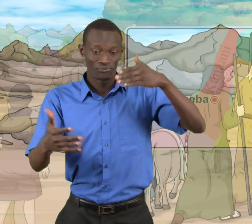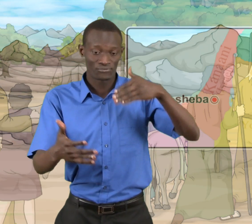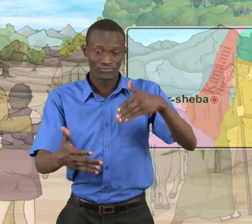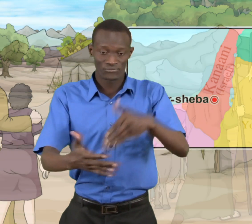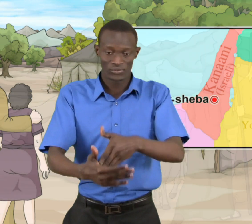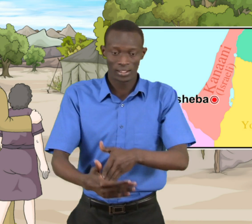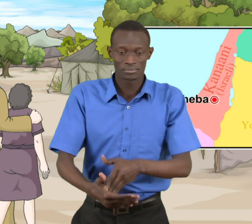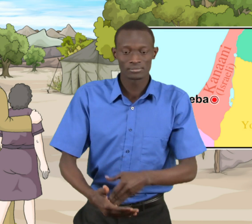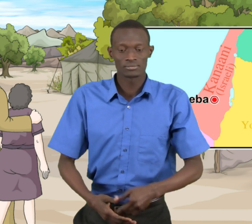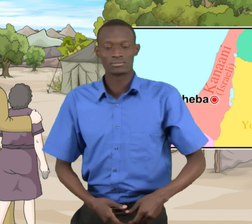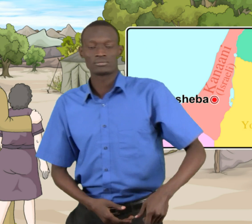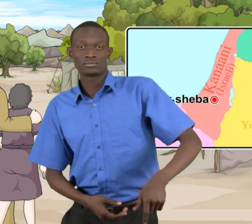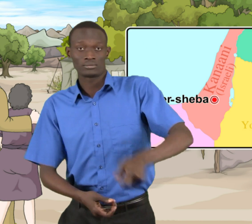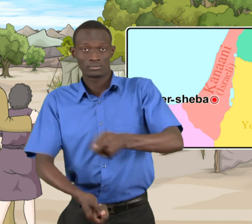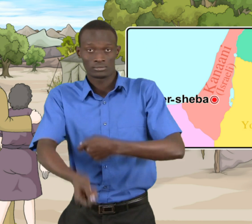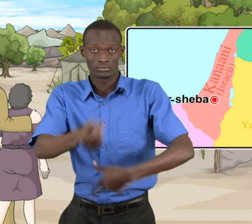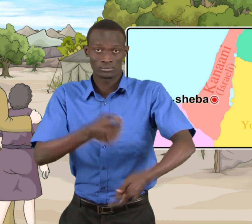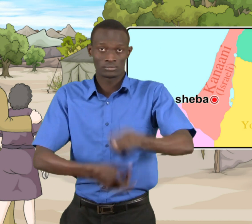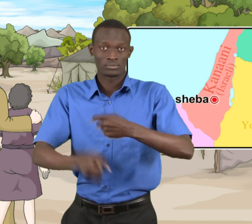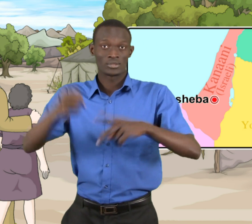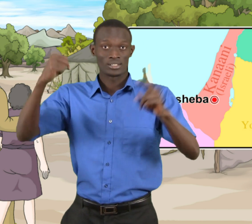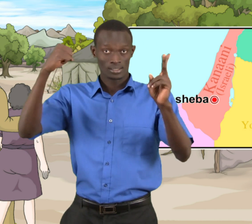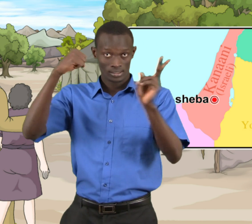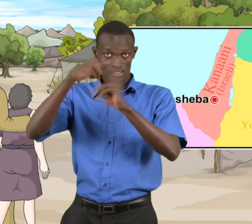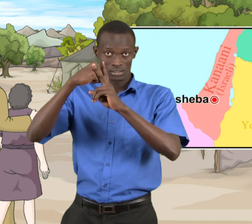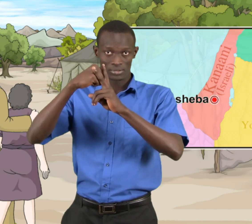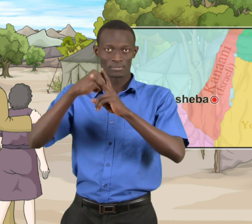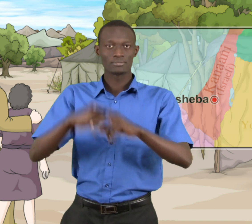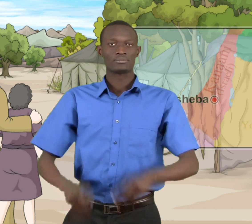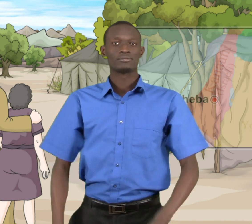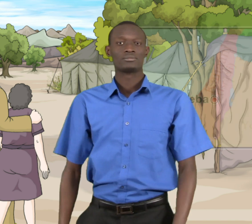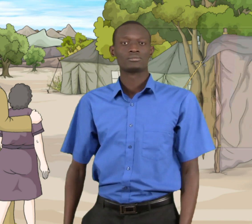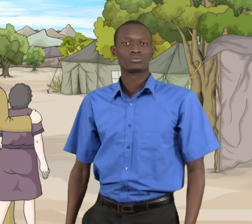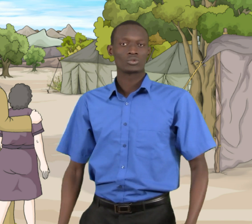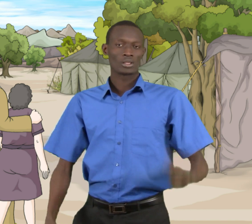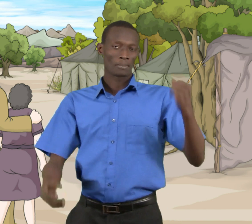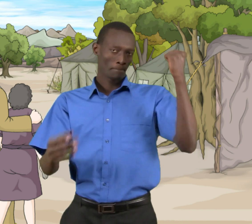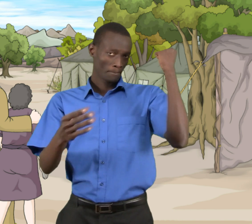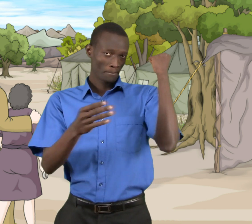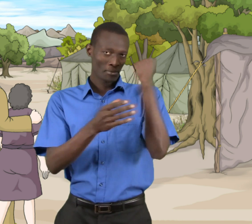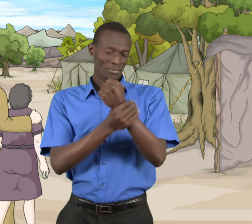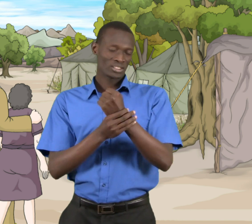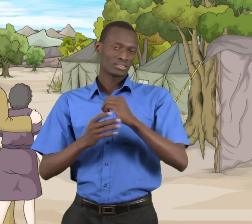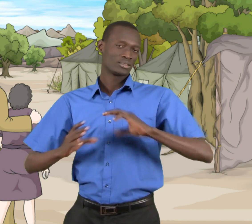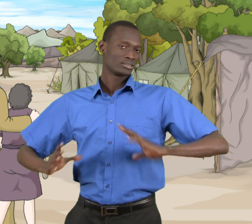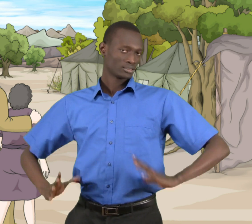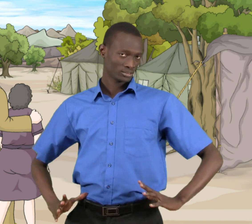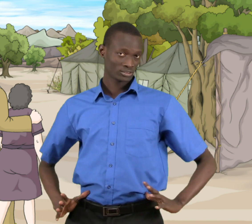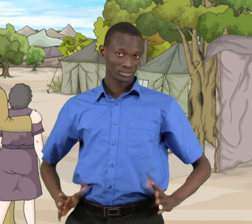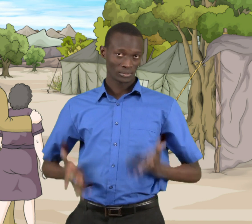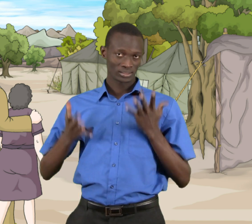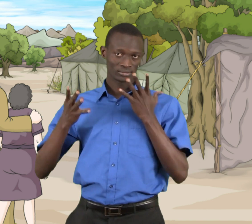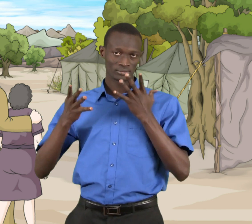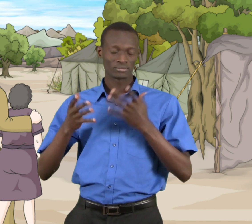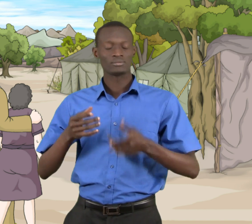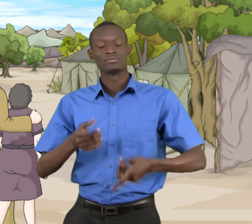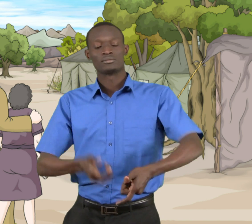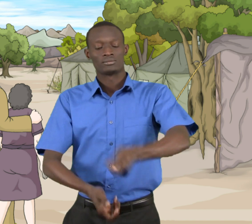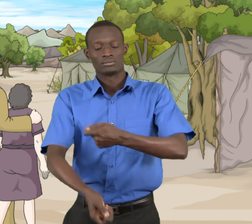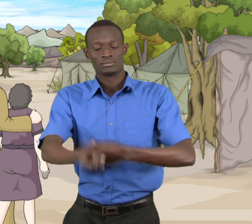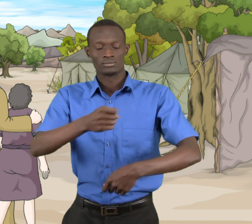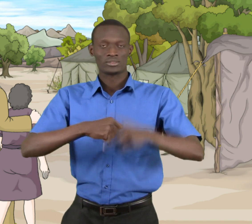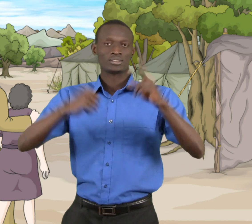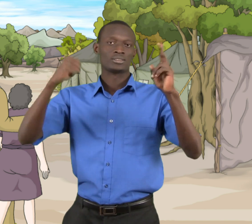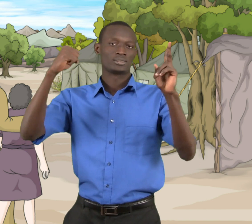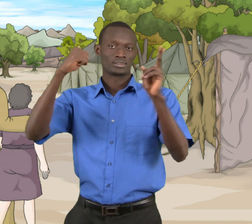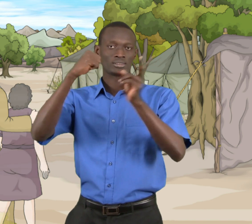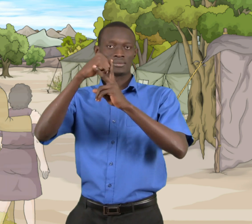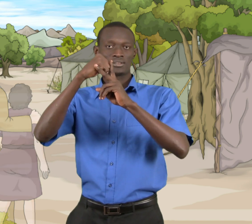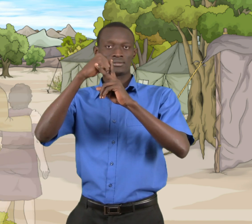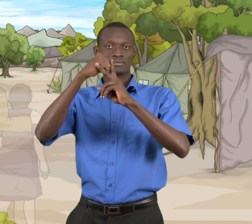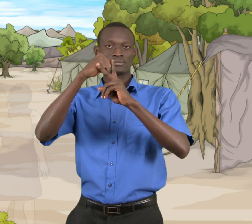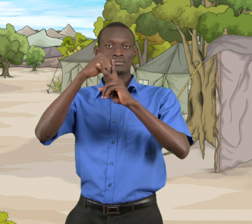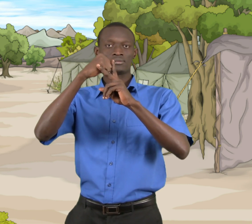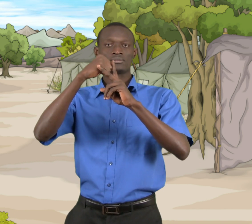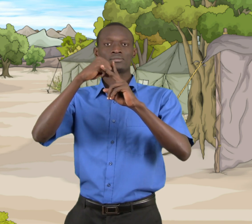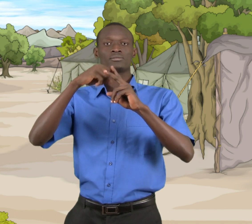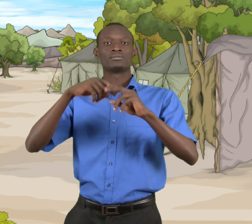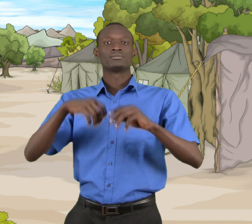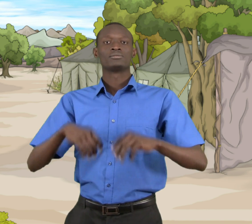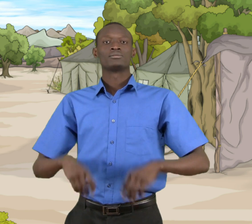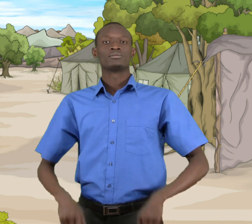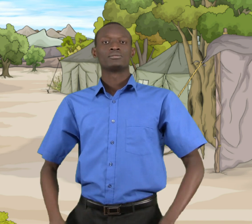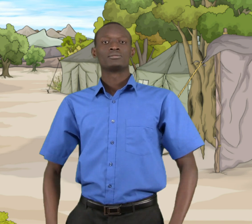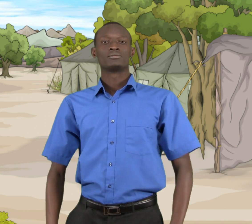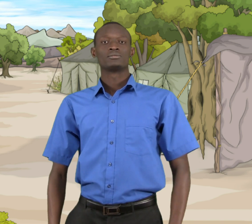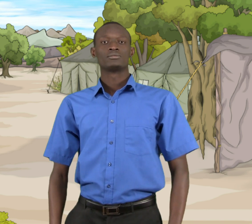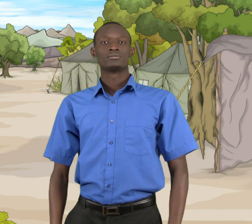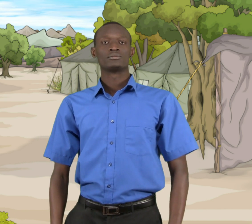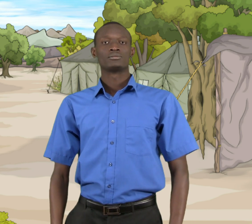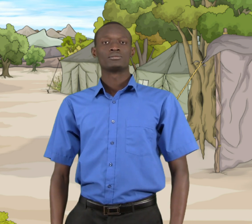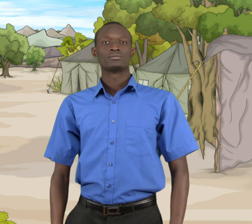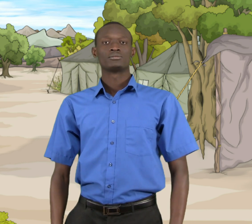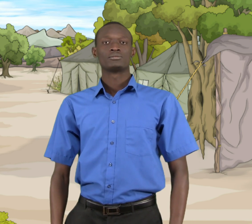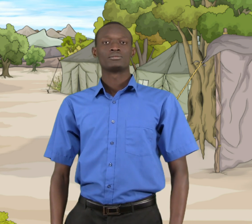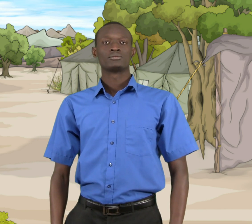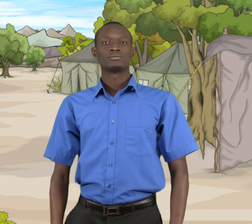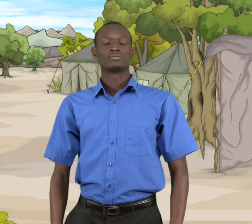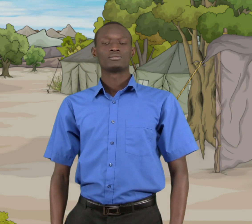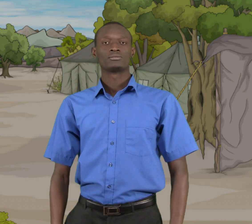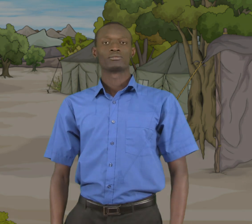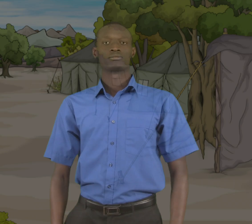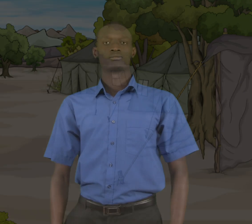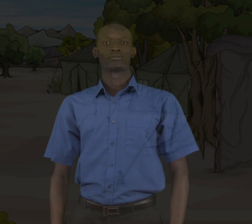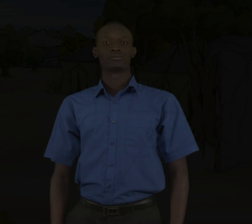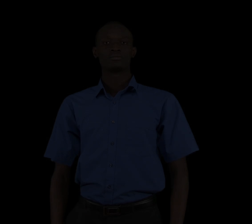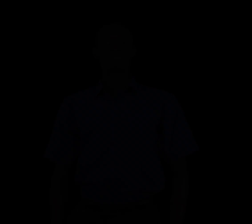And Abraham settled in Beersheba.